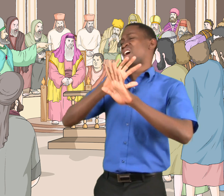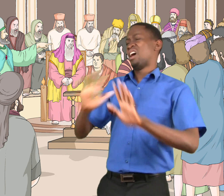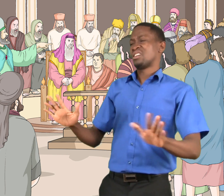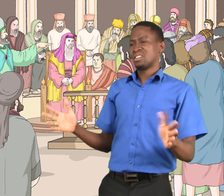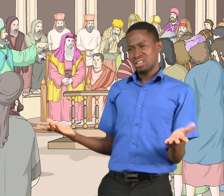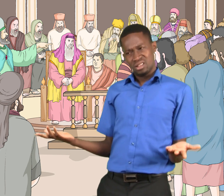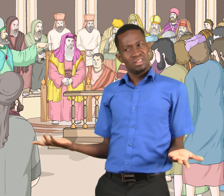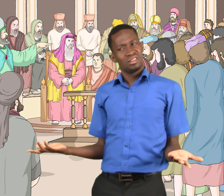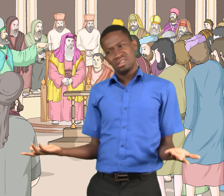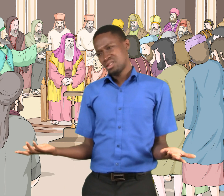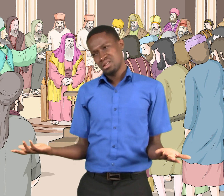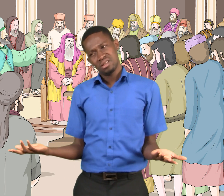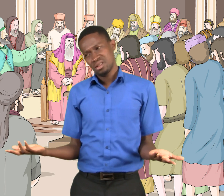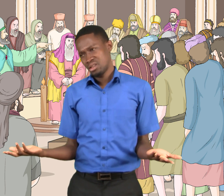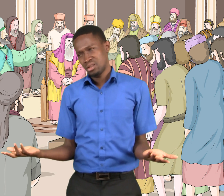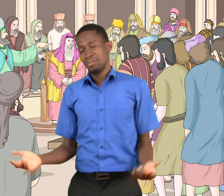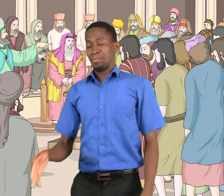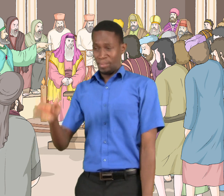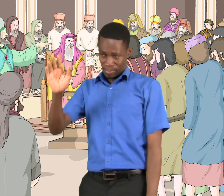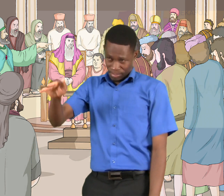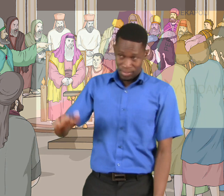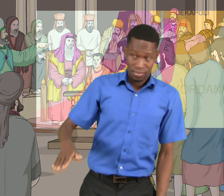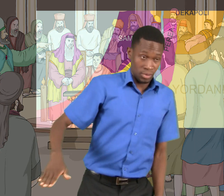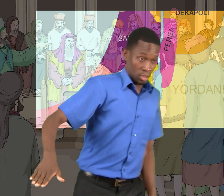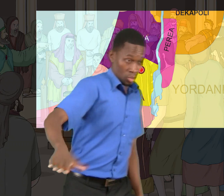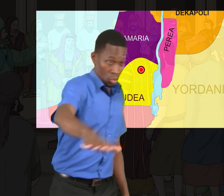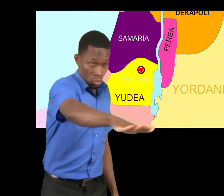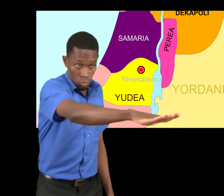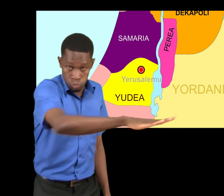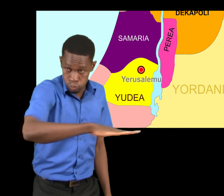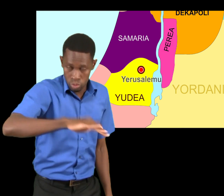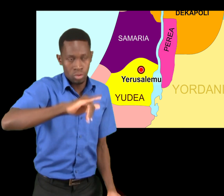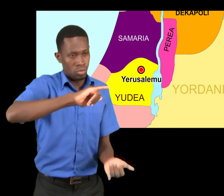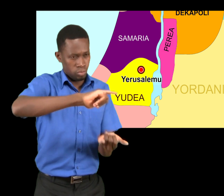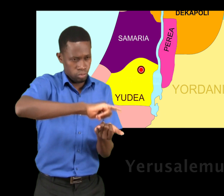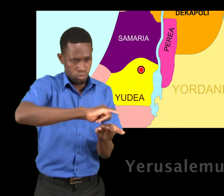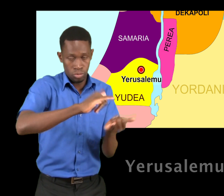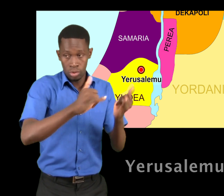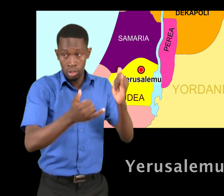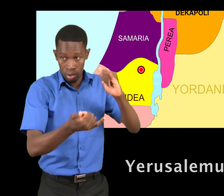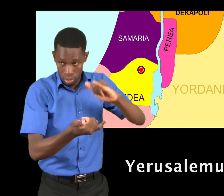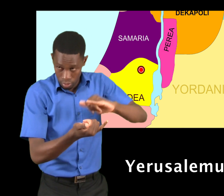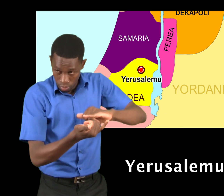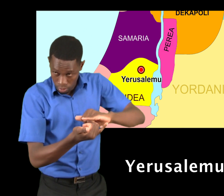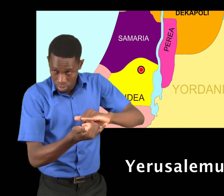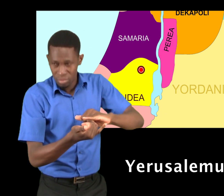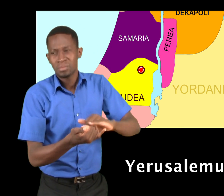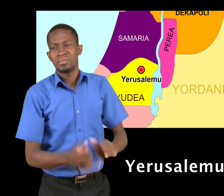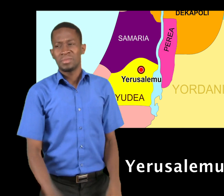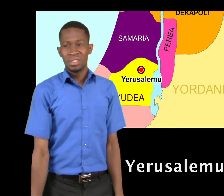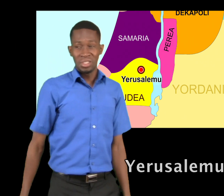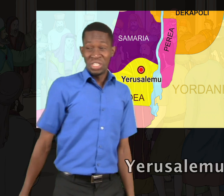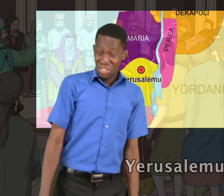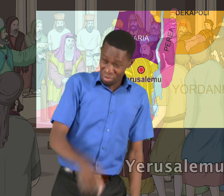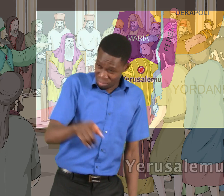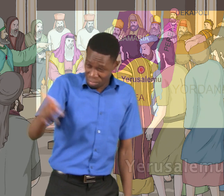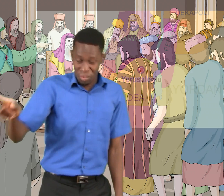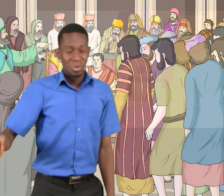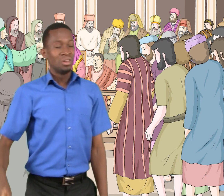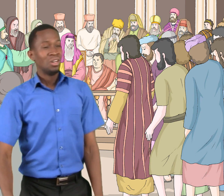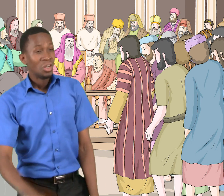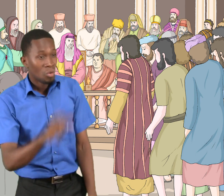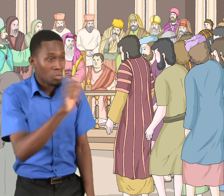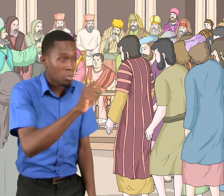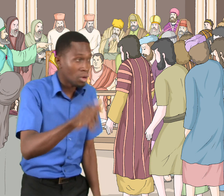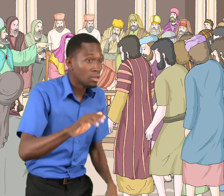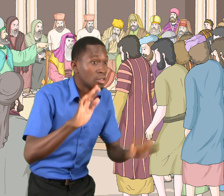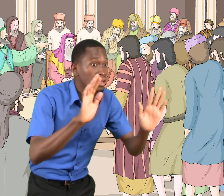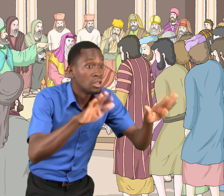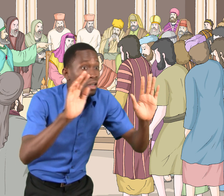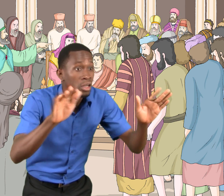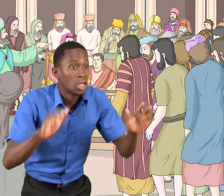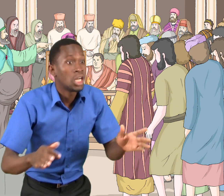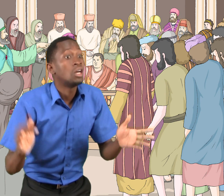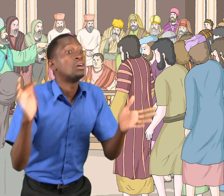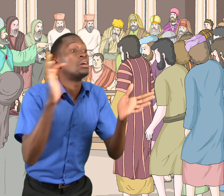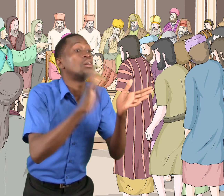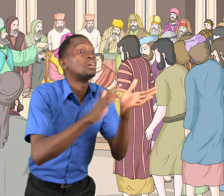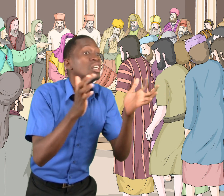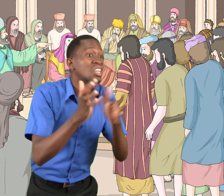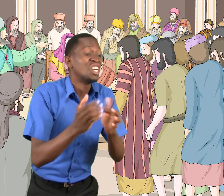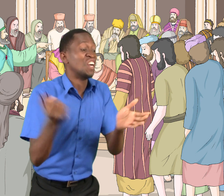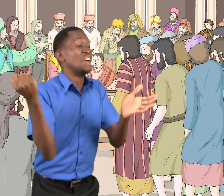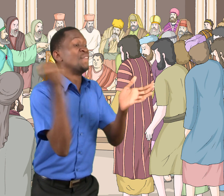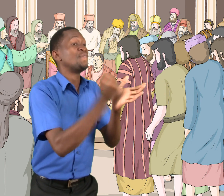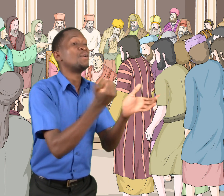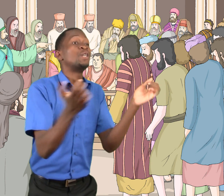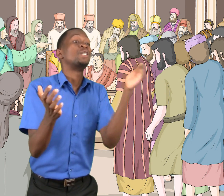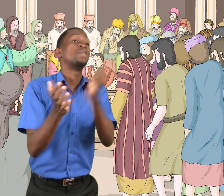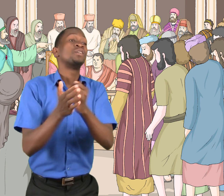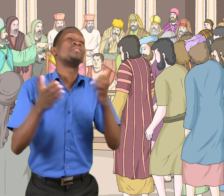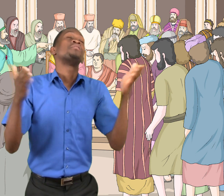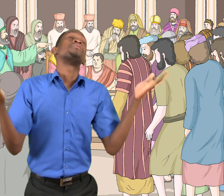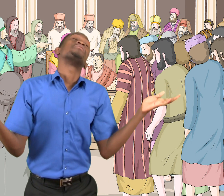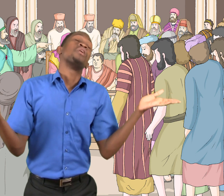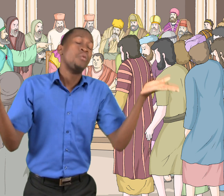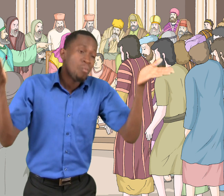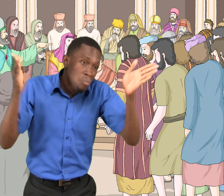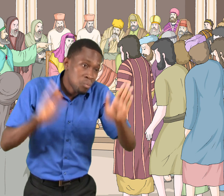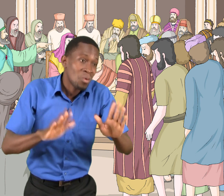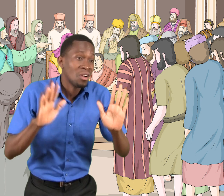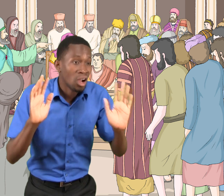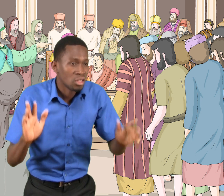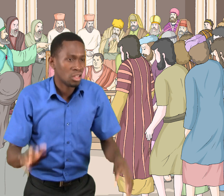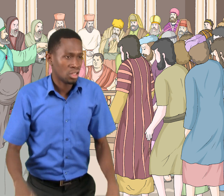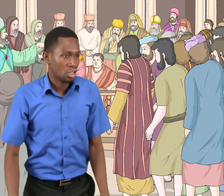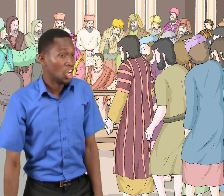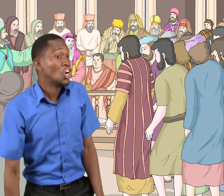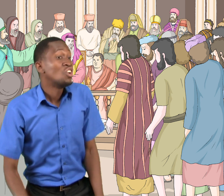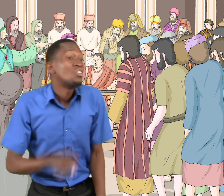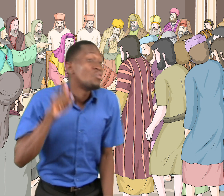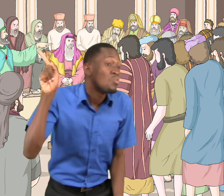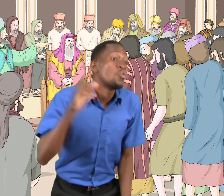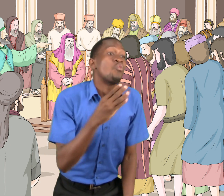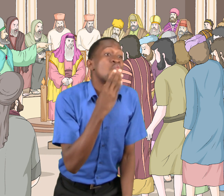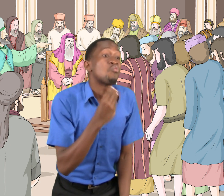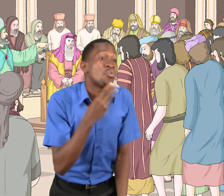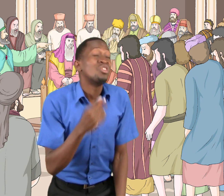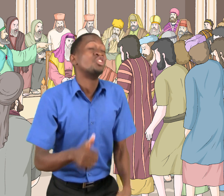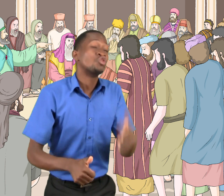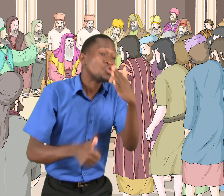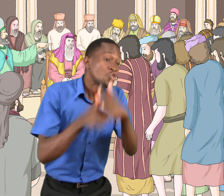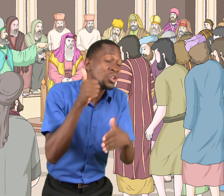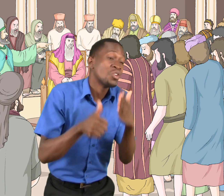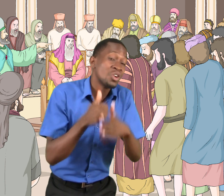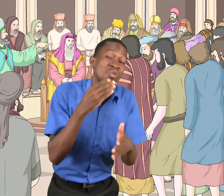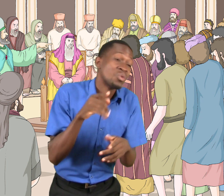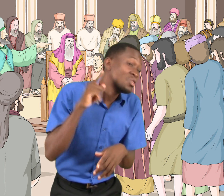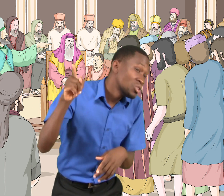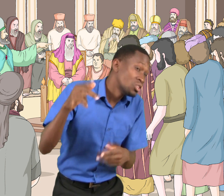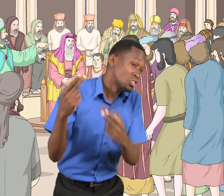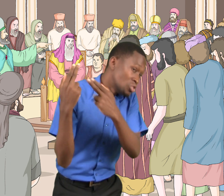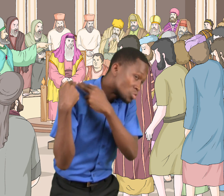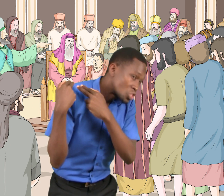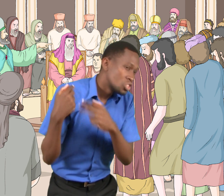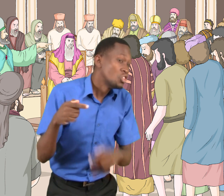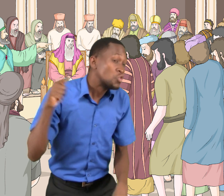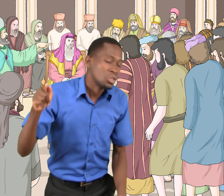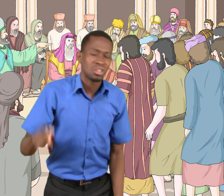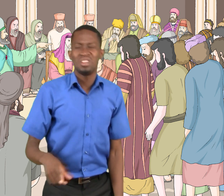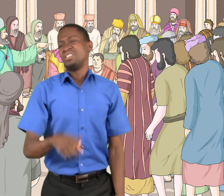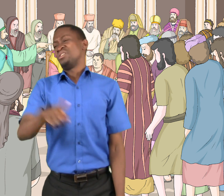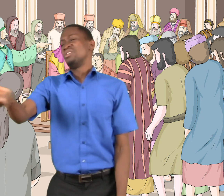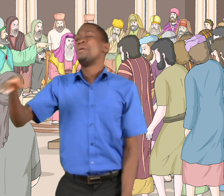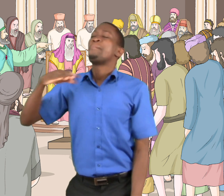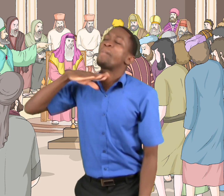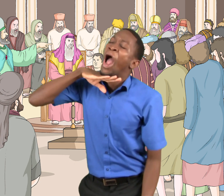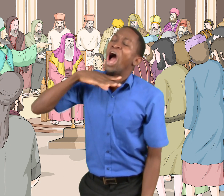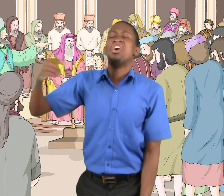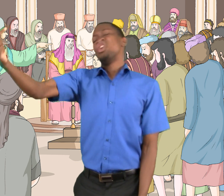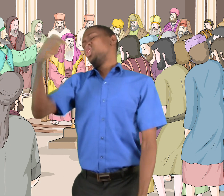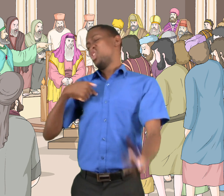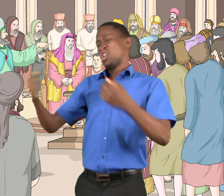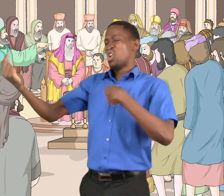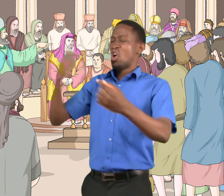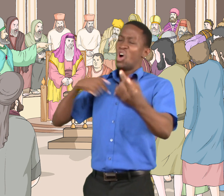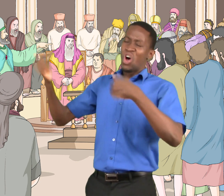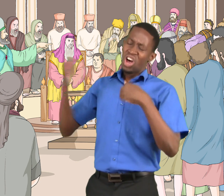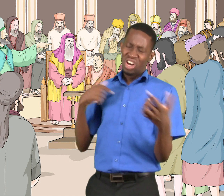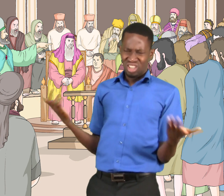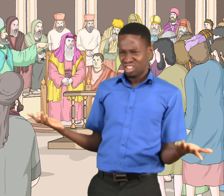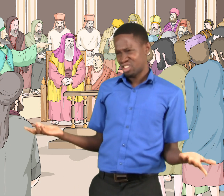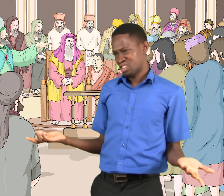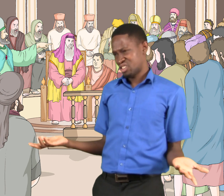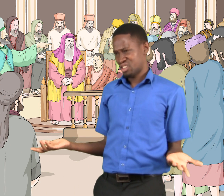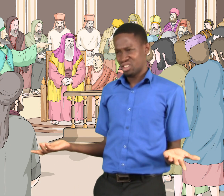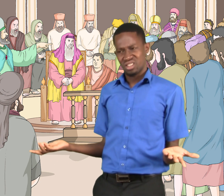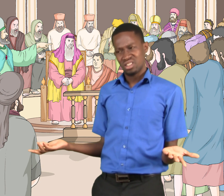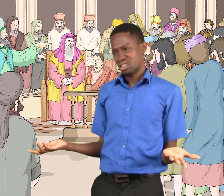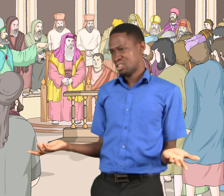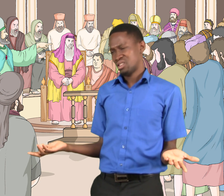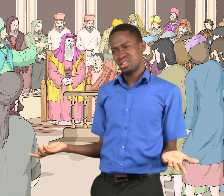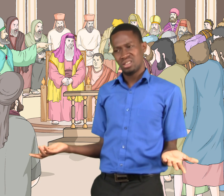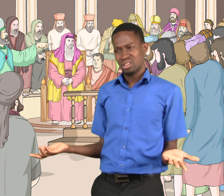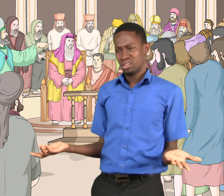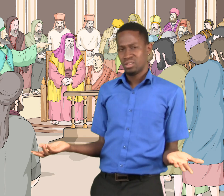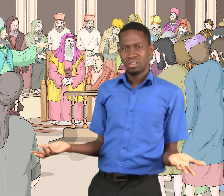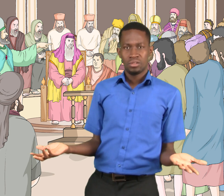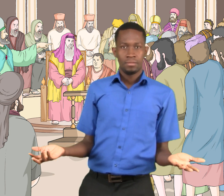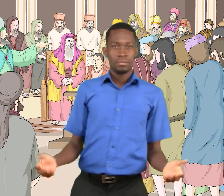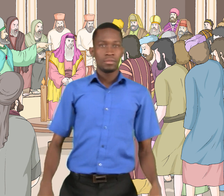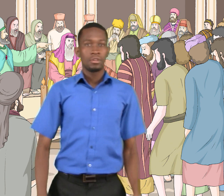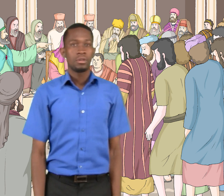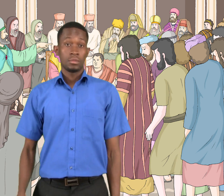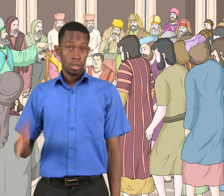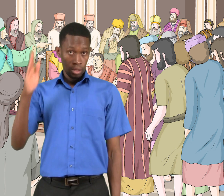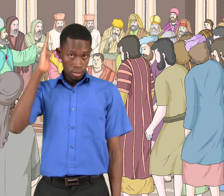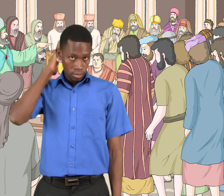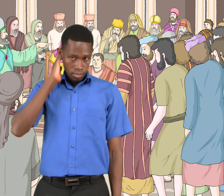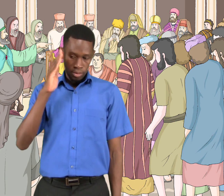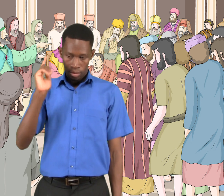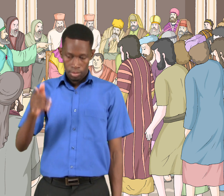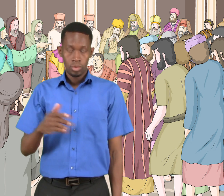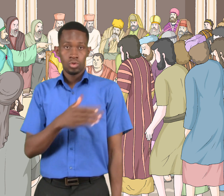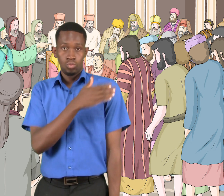“Yet you have filled Jerusalem with your teaching and are determined to make us responsible for this man’s blood.”